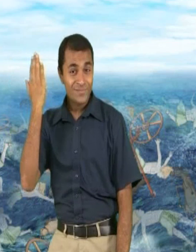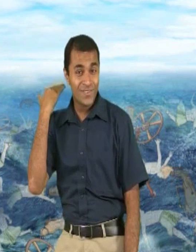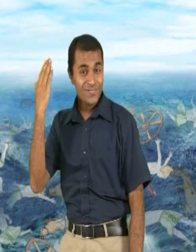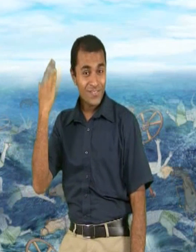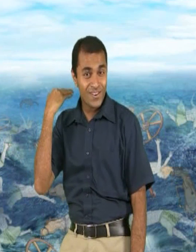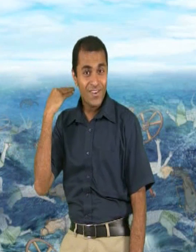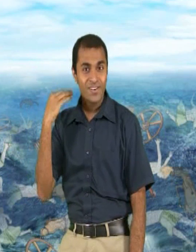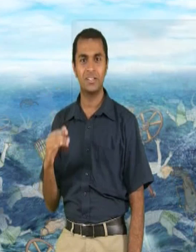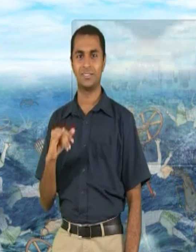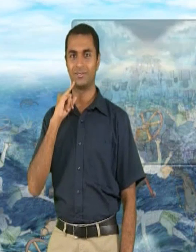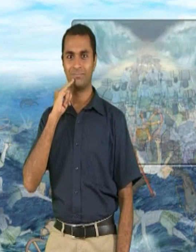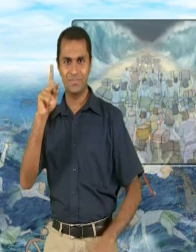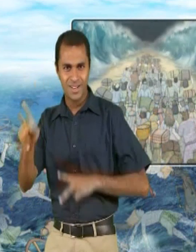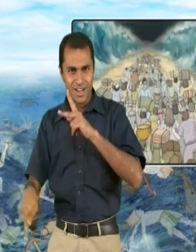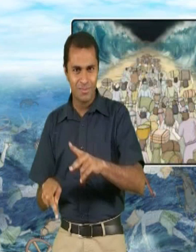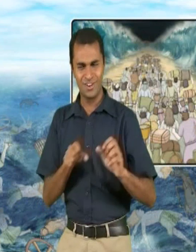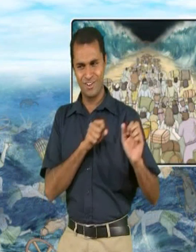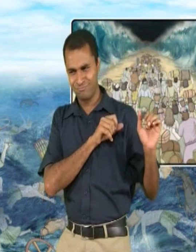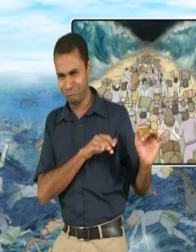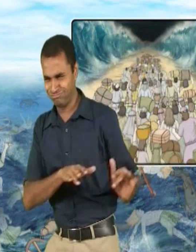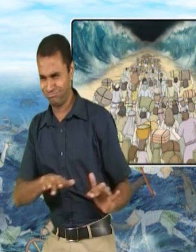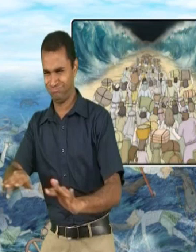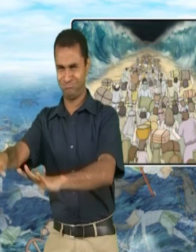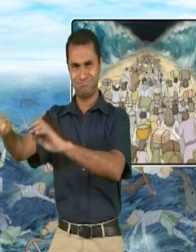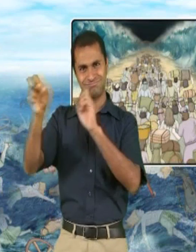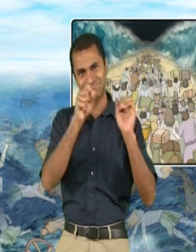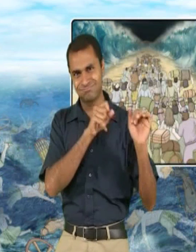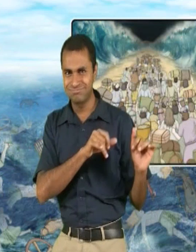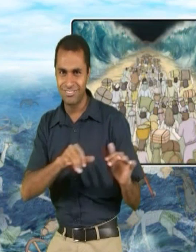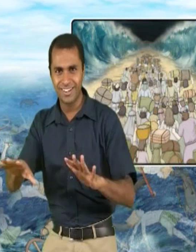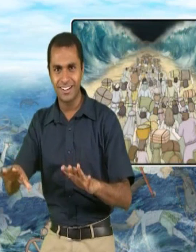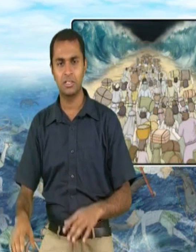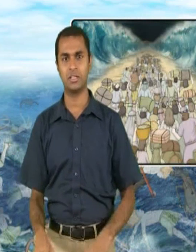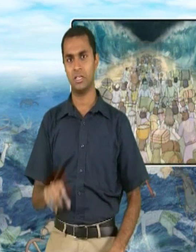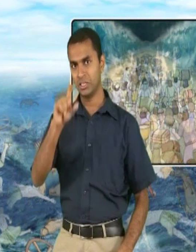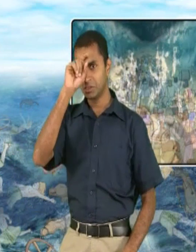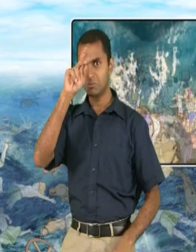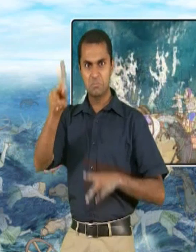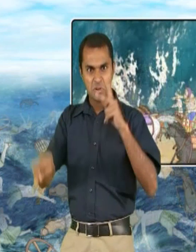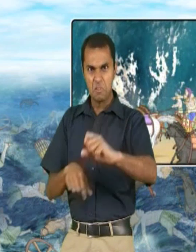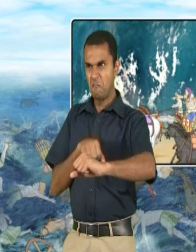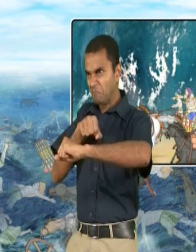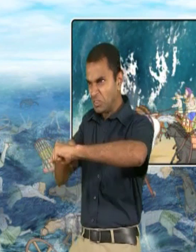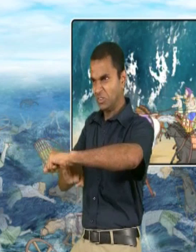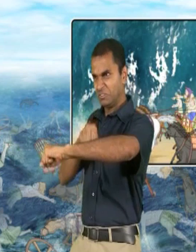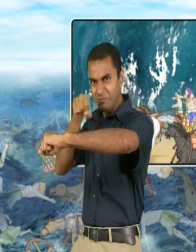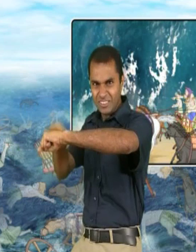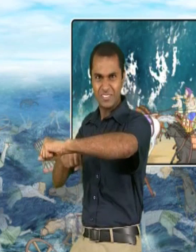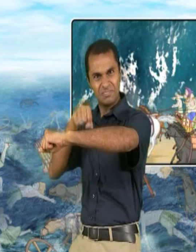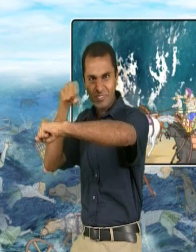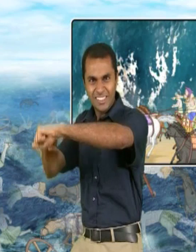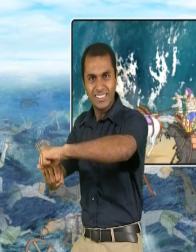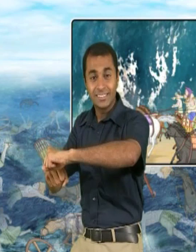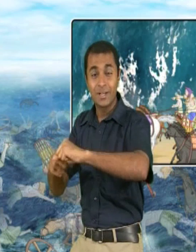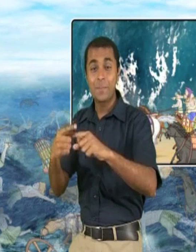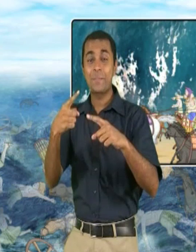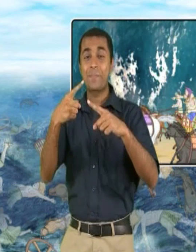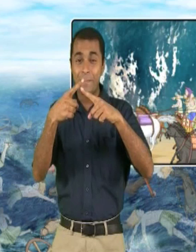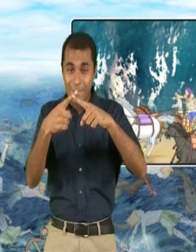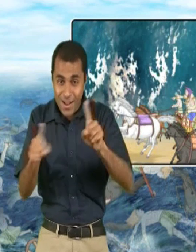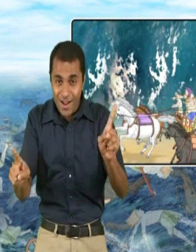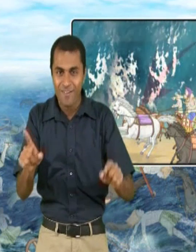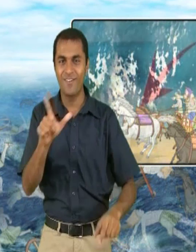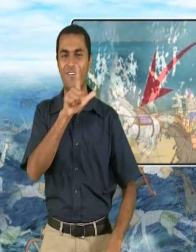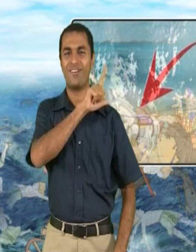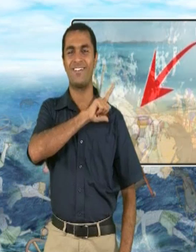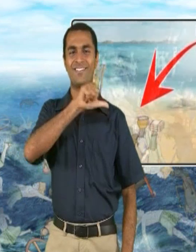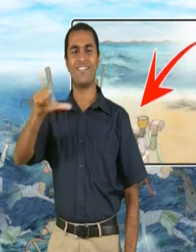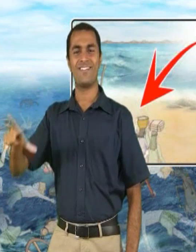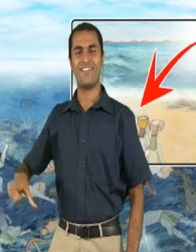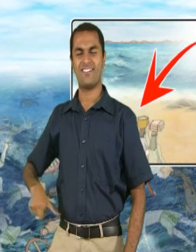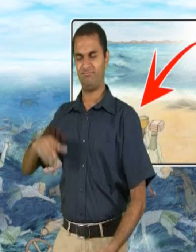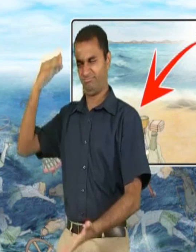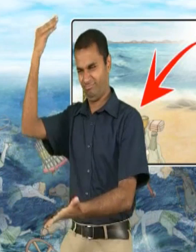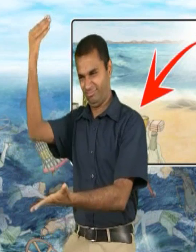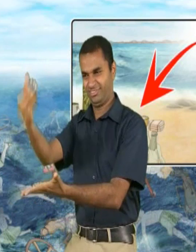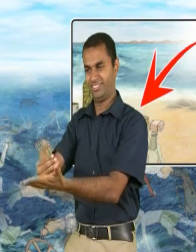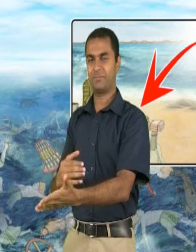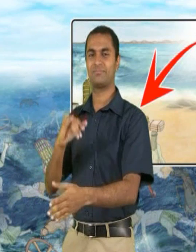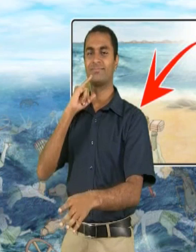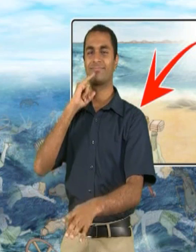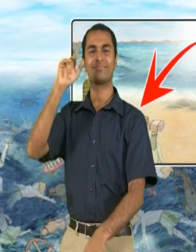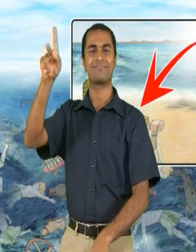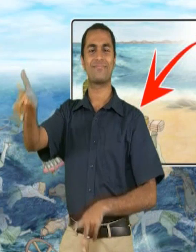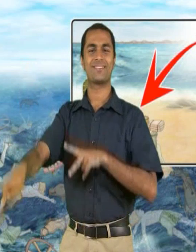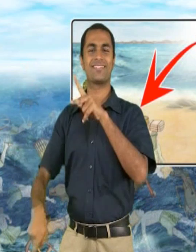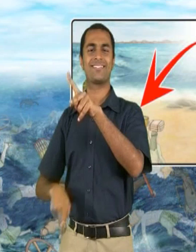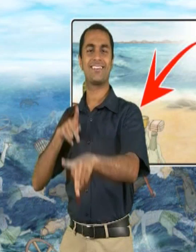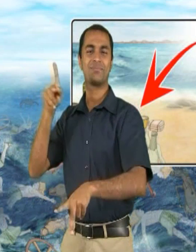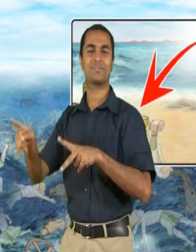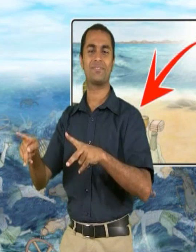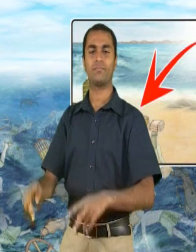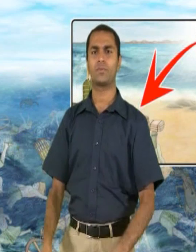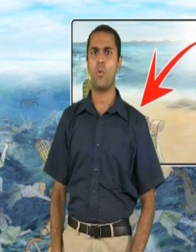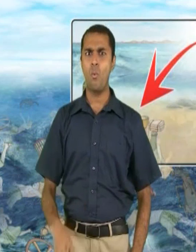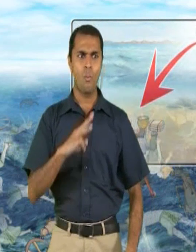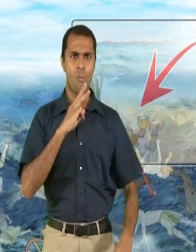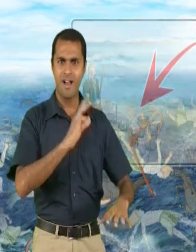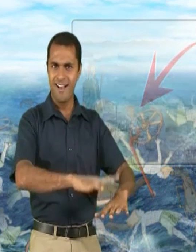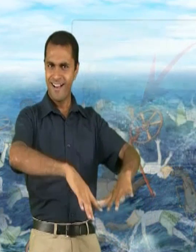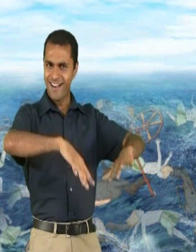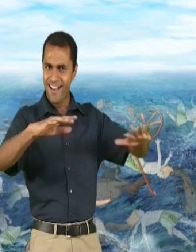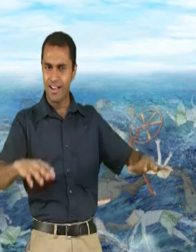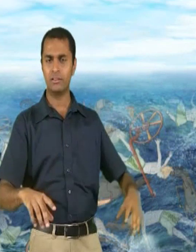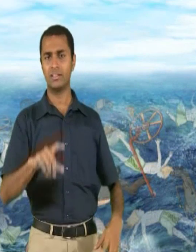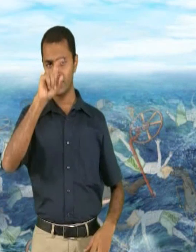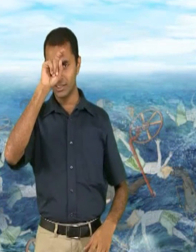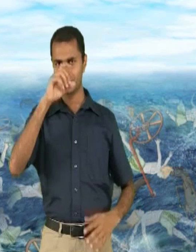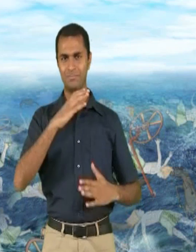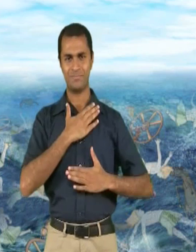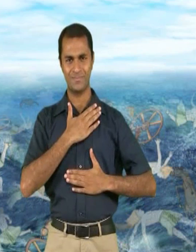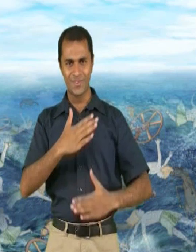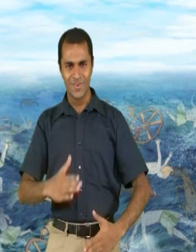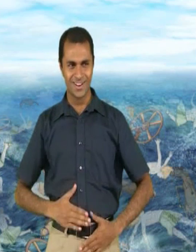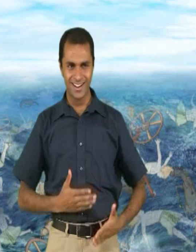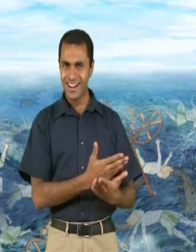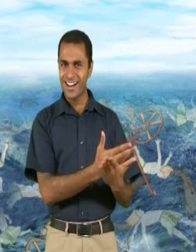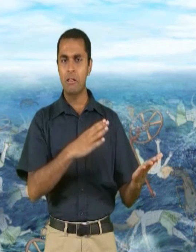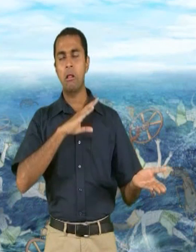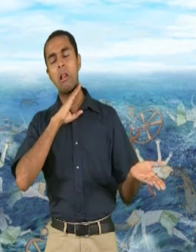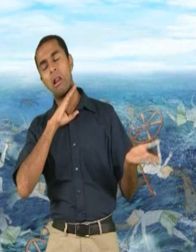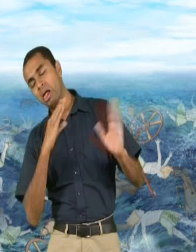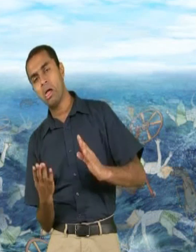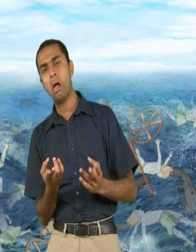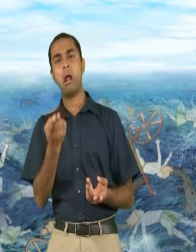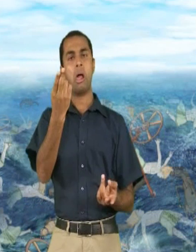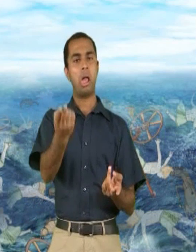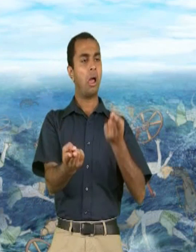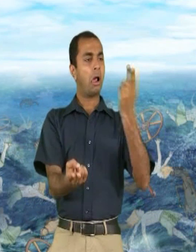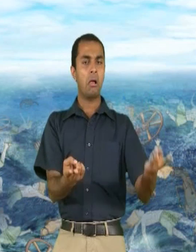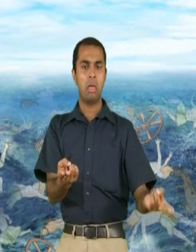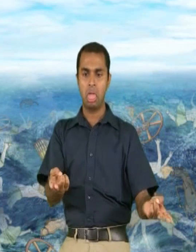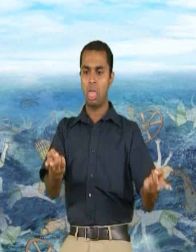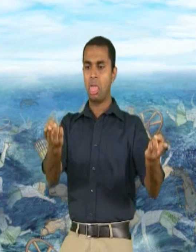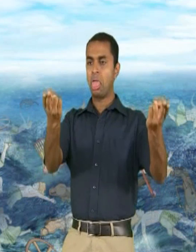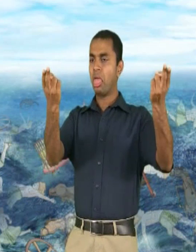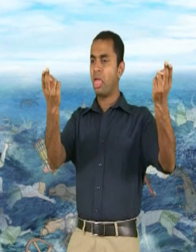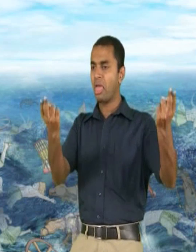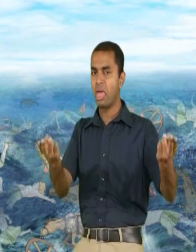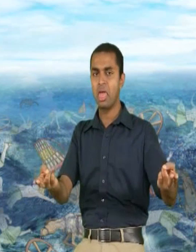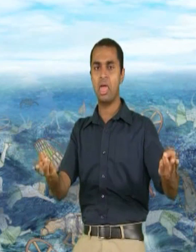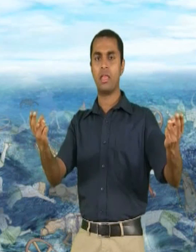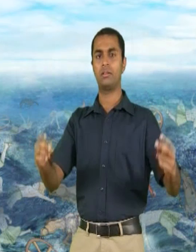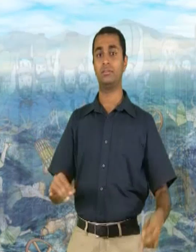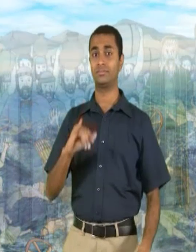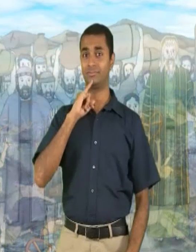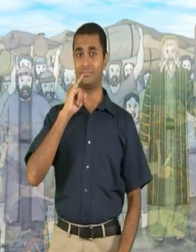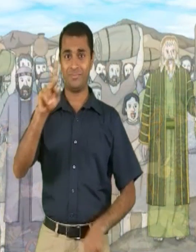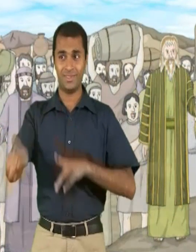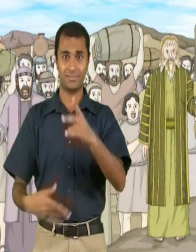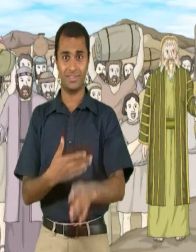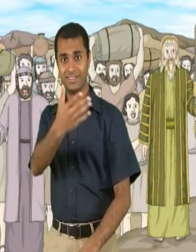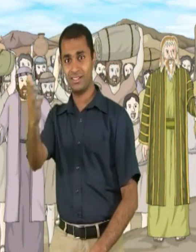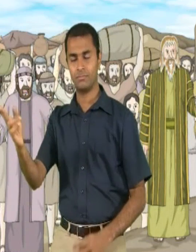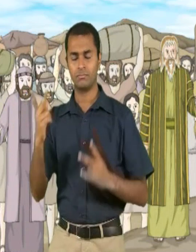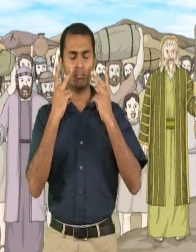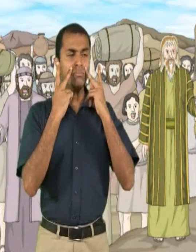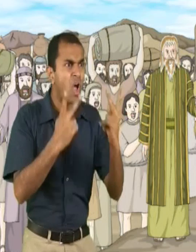But the Israelites had walked through the sea on dry ground, with walls of water on their right and on their left. That day the LORD saved Israel from the hand of the Egyptians, and Israel saw the Egyptians dead on the shore.